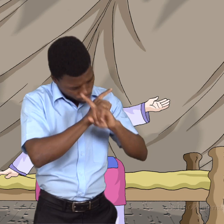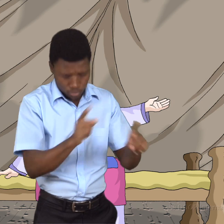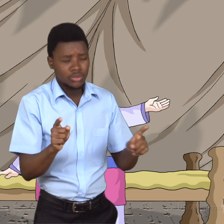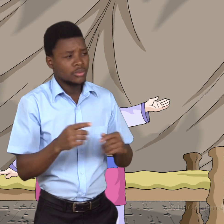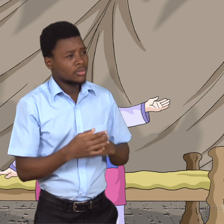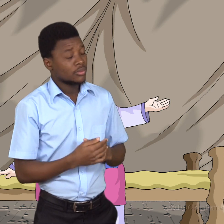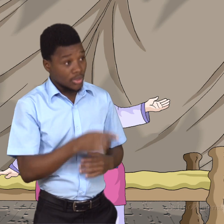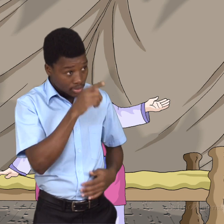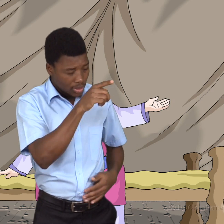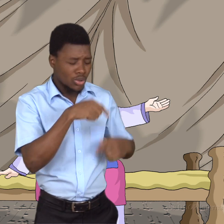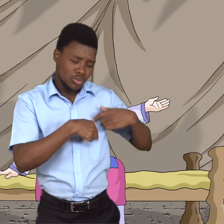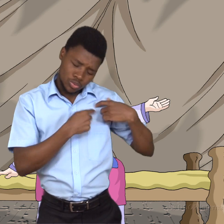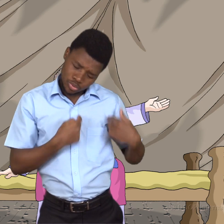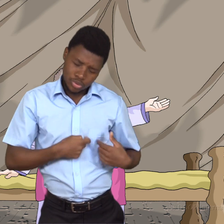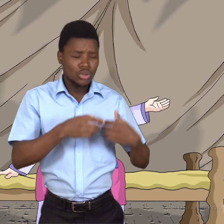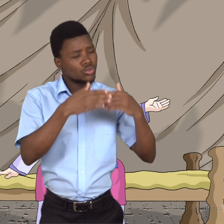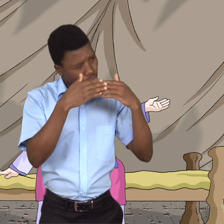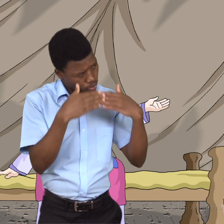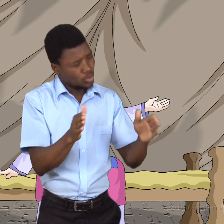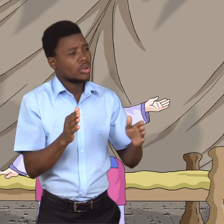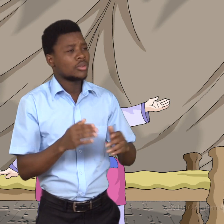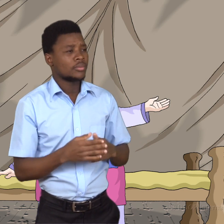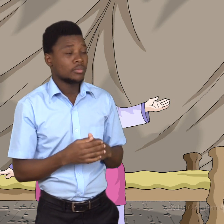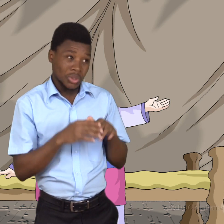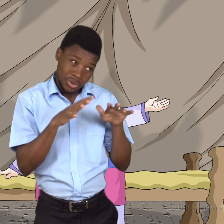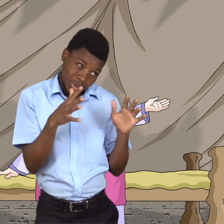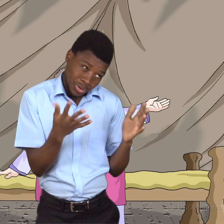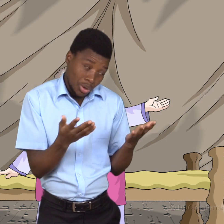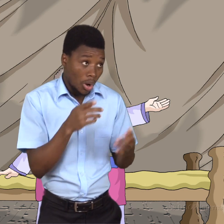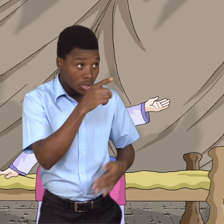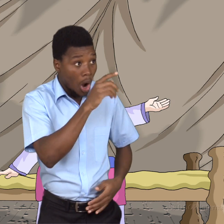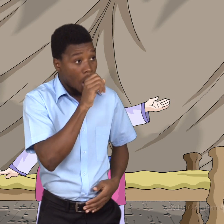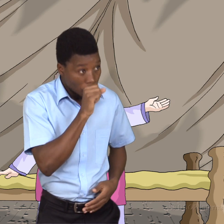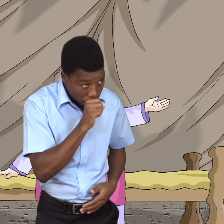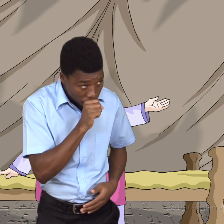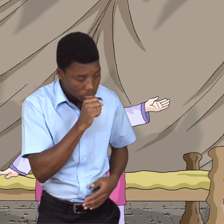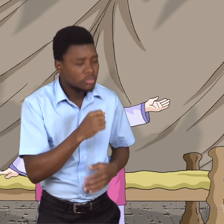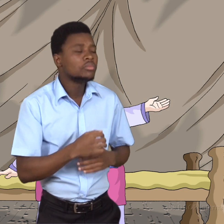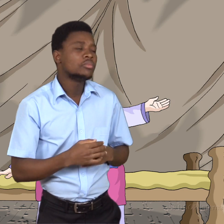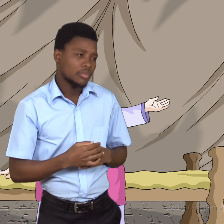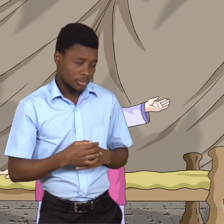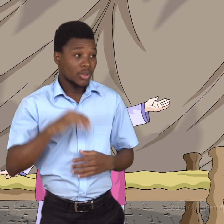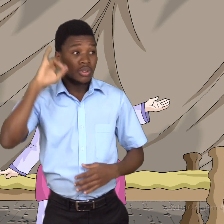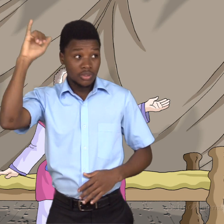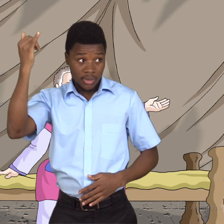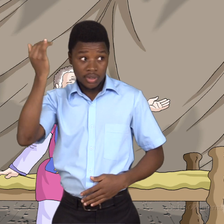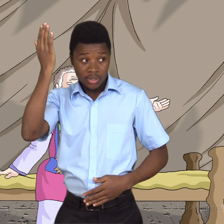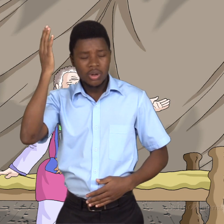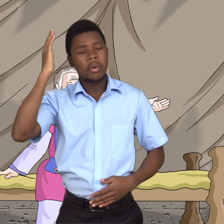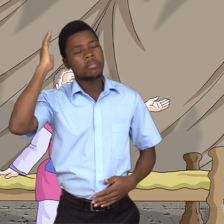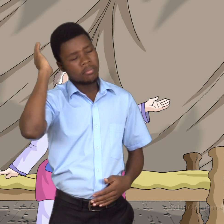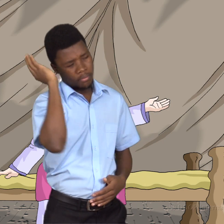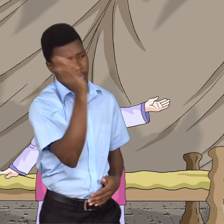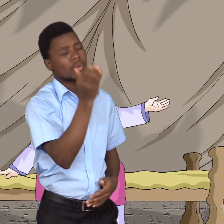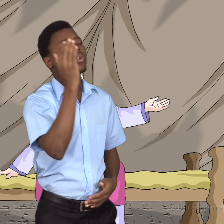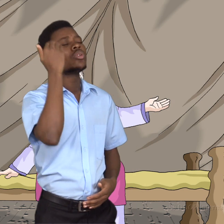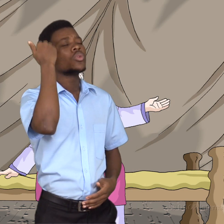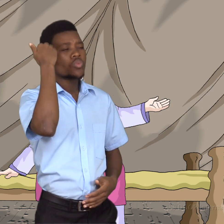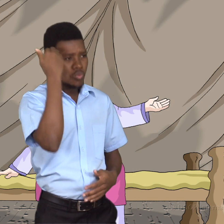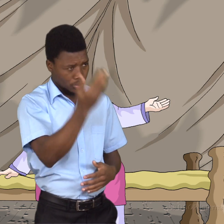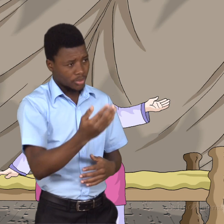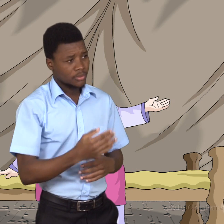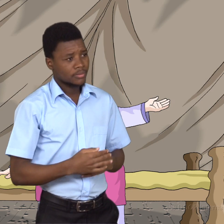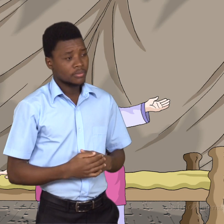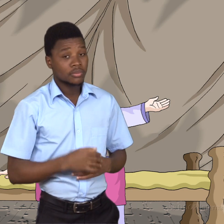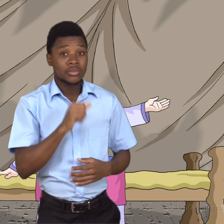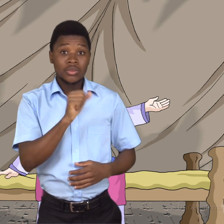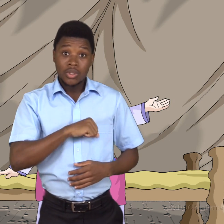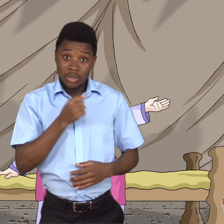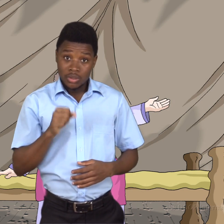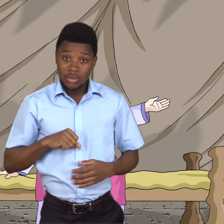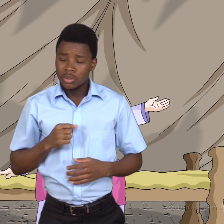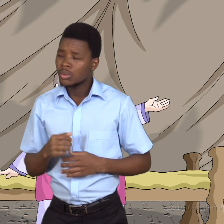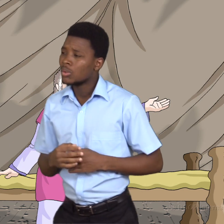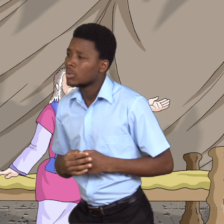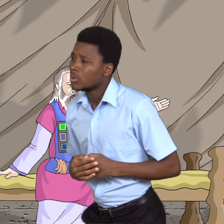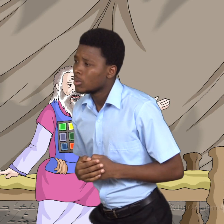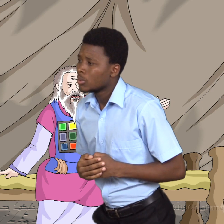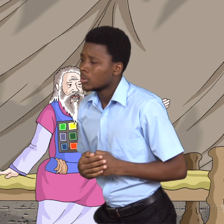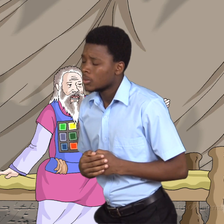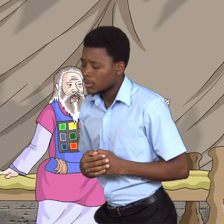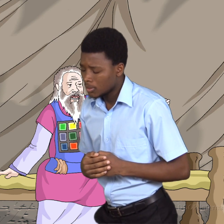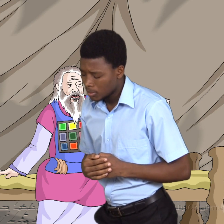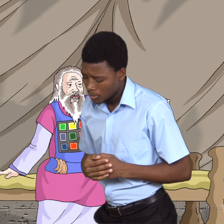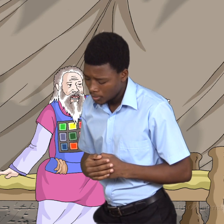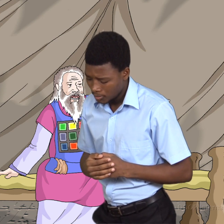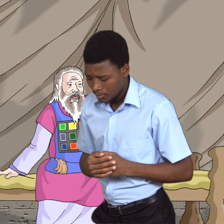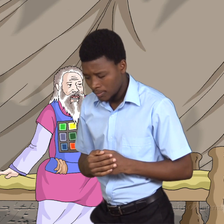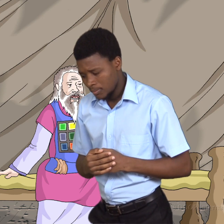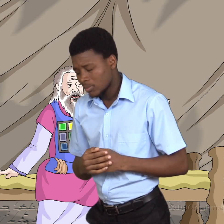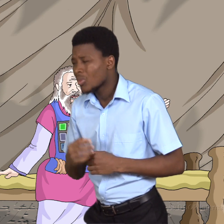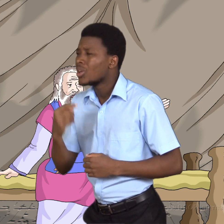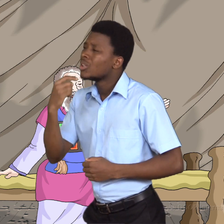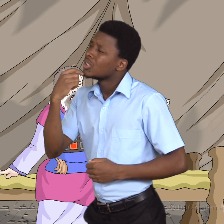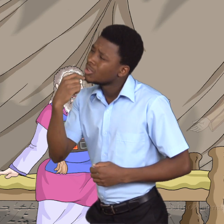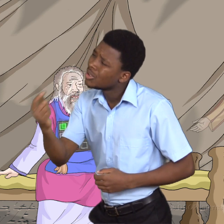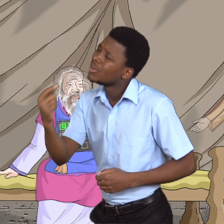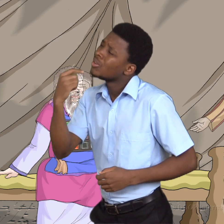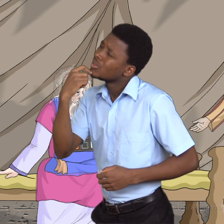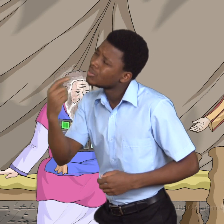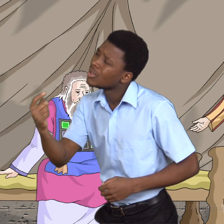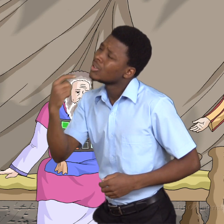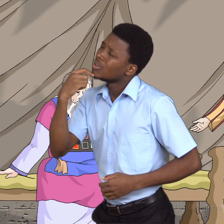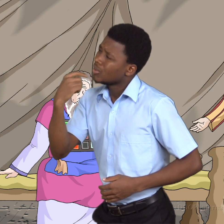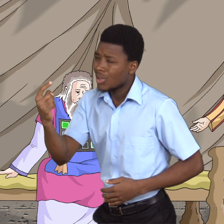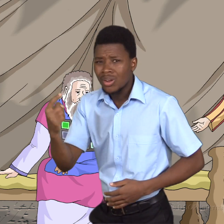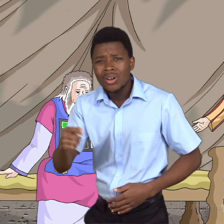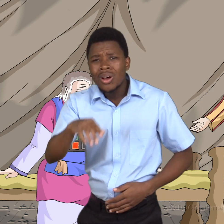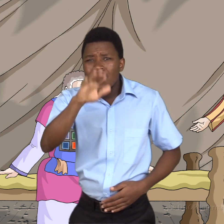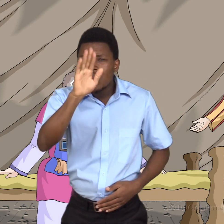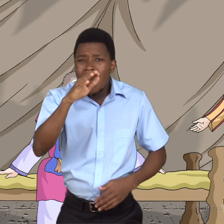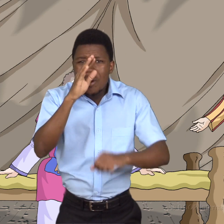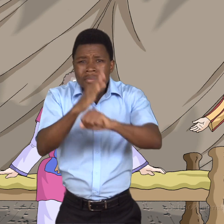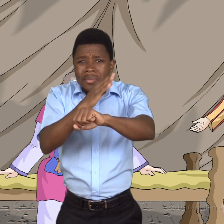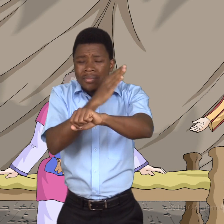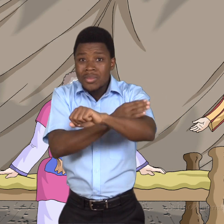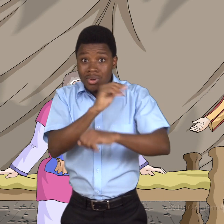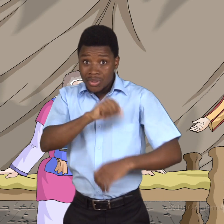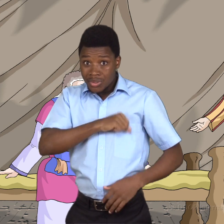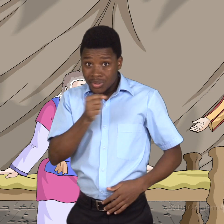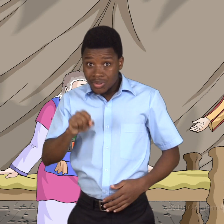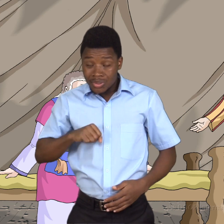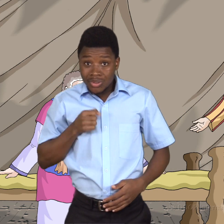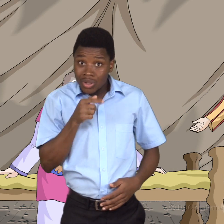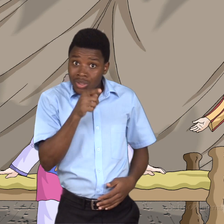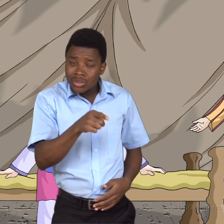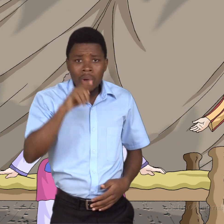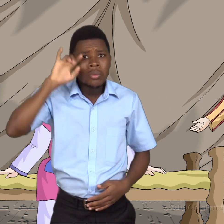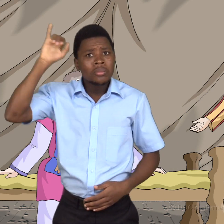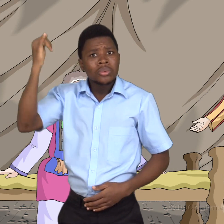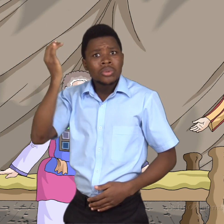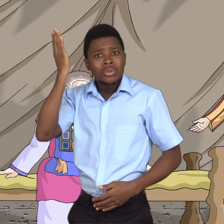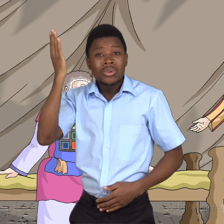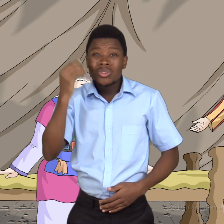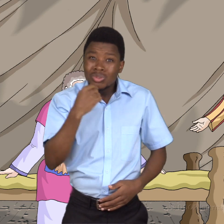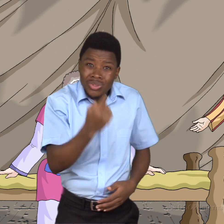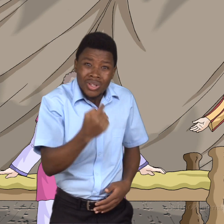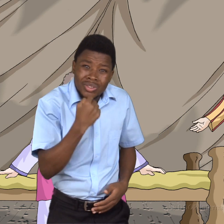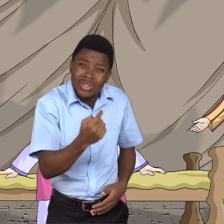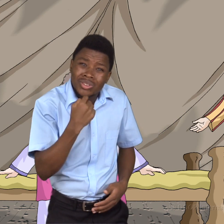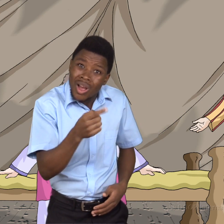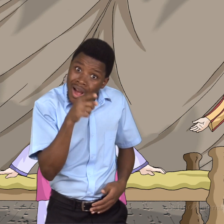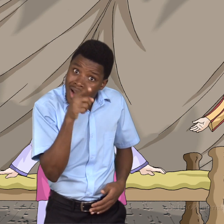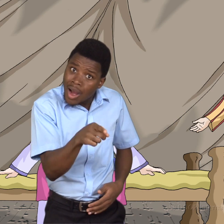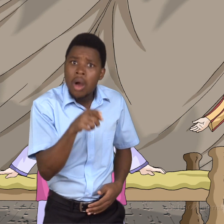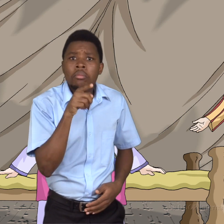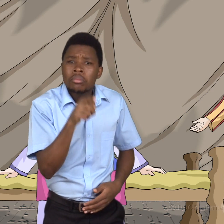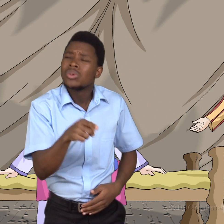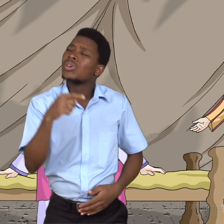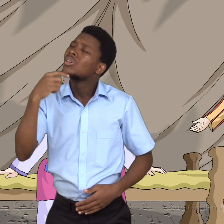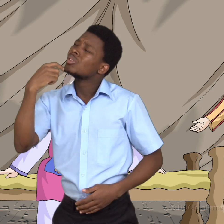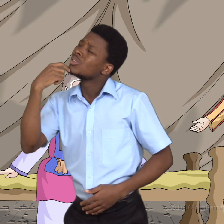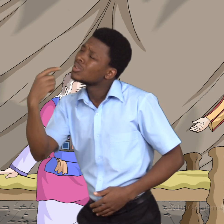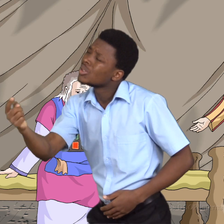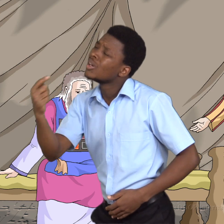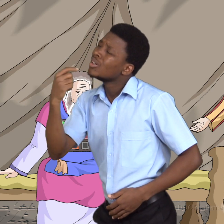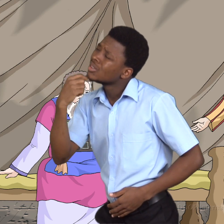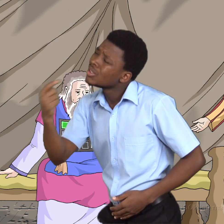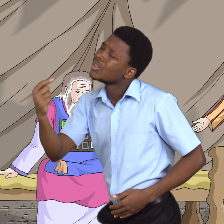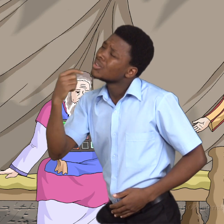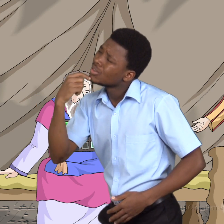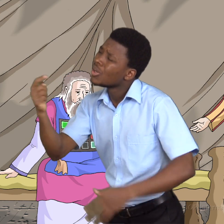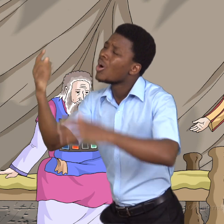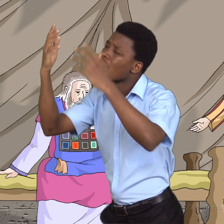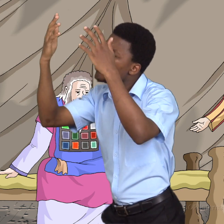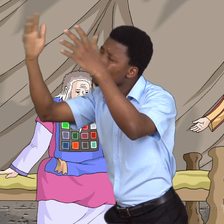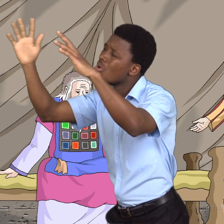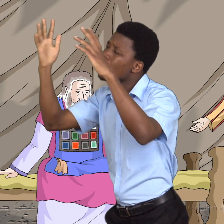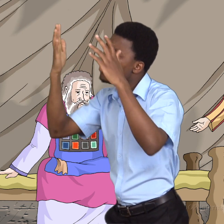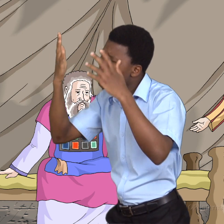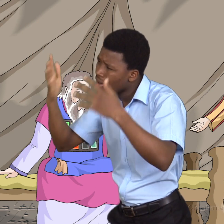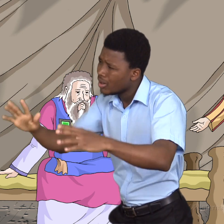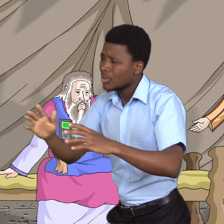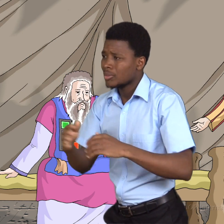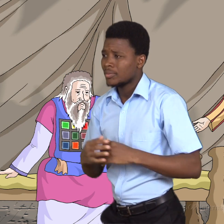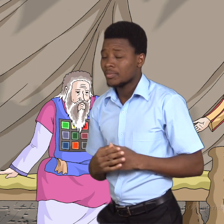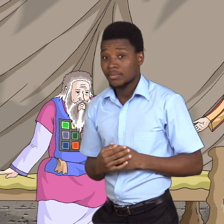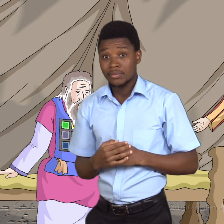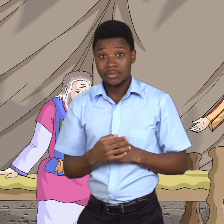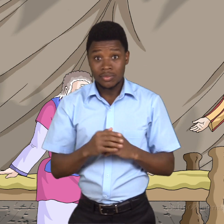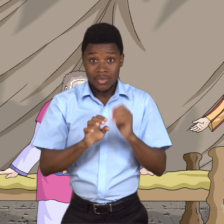Eli asked. “Do not hide it from me. May God punish you, and ever so severely, if you hide from me anything He said to you.”